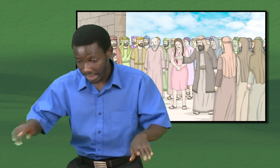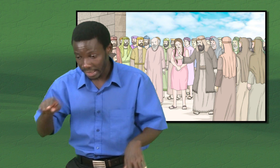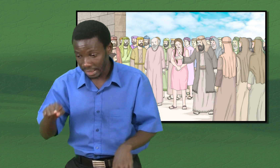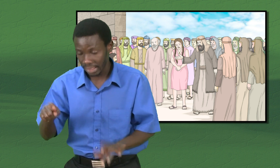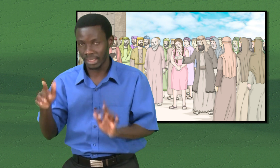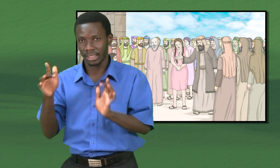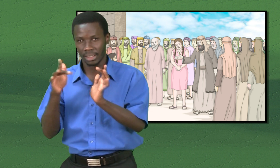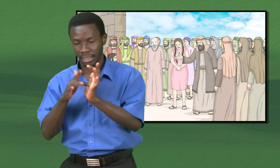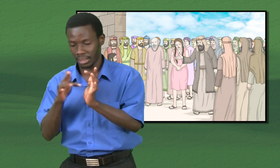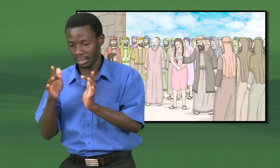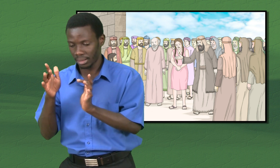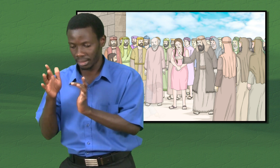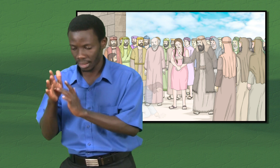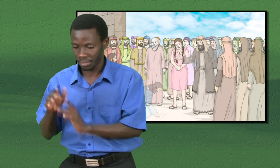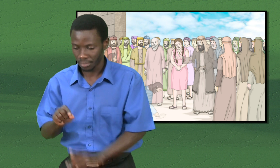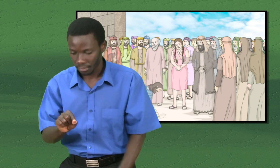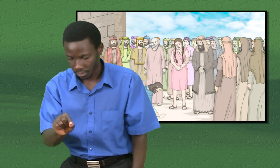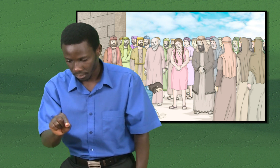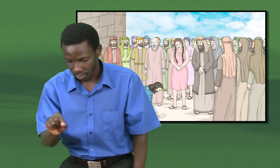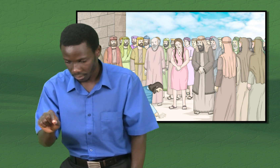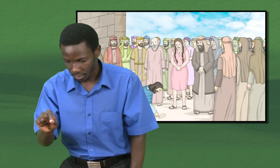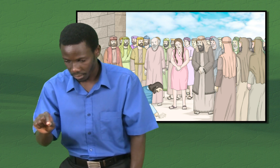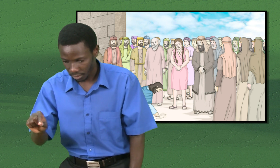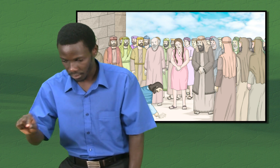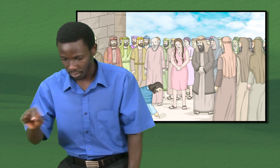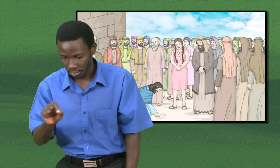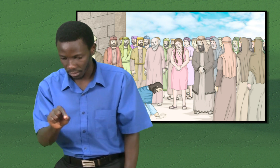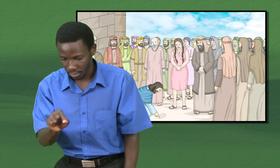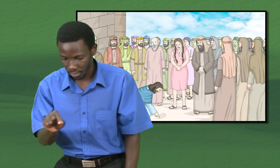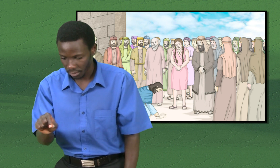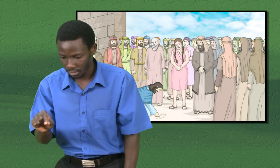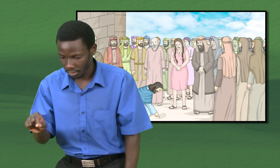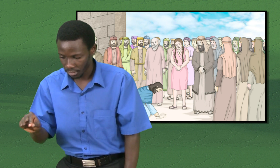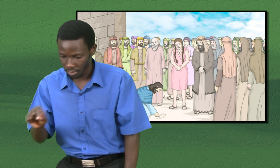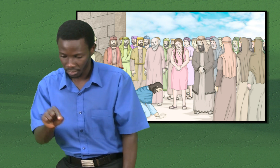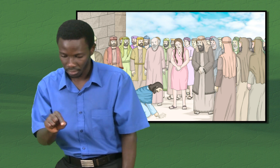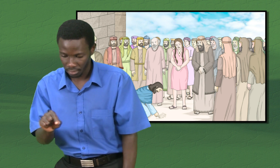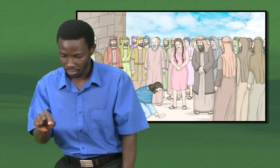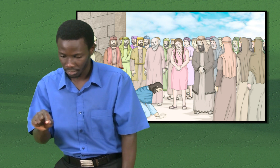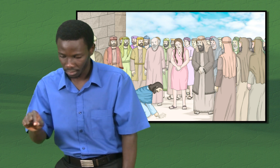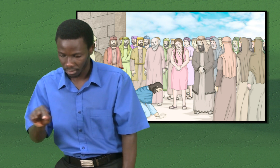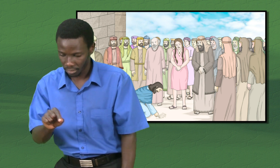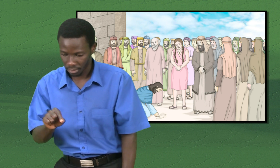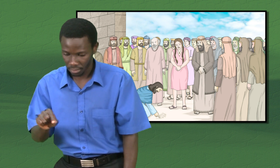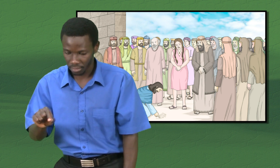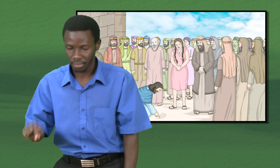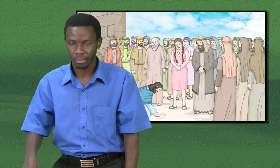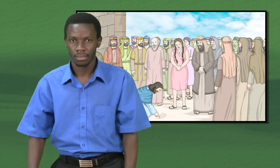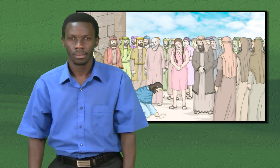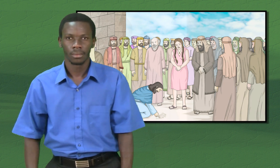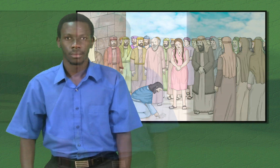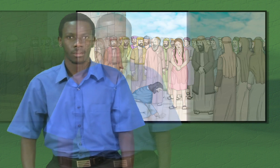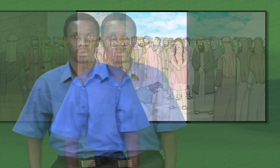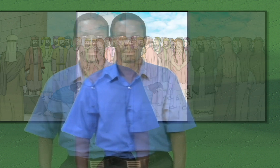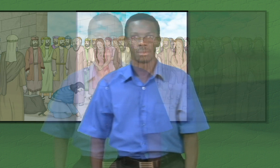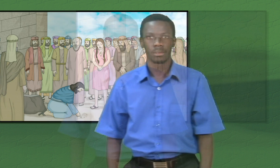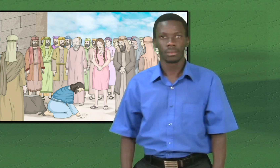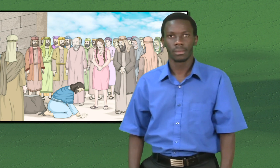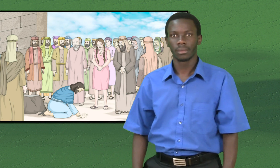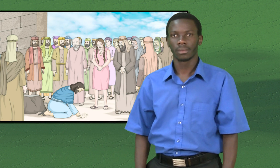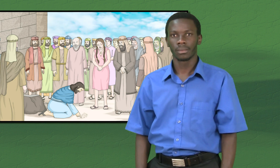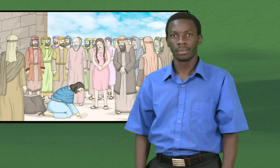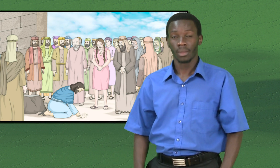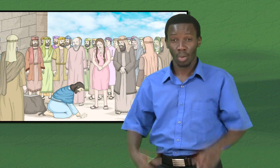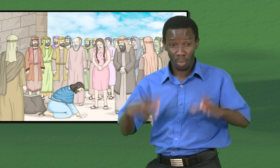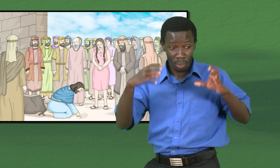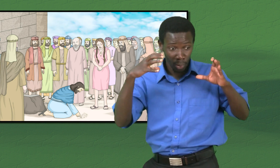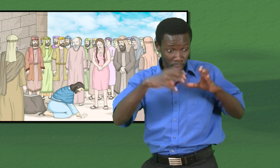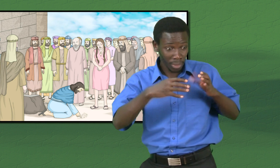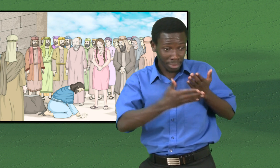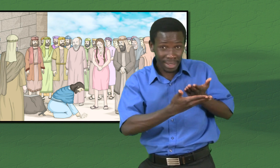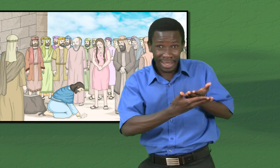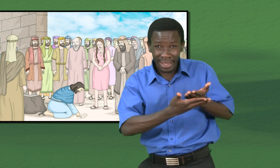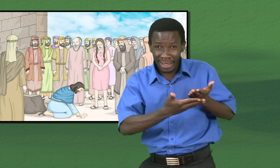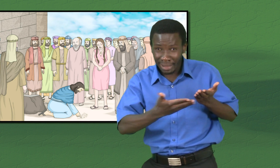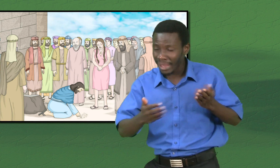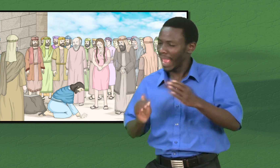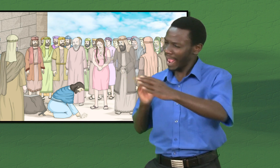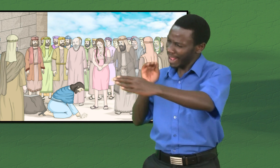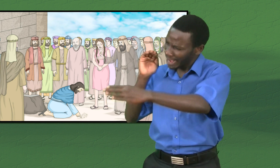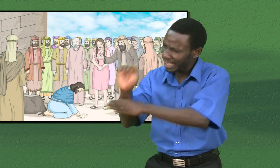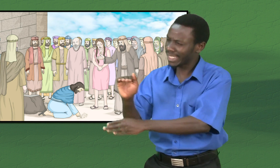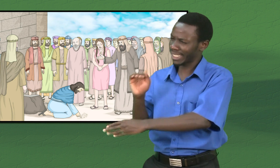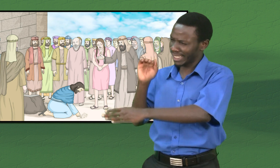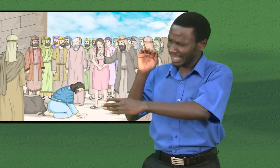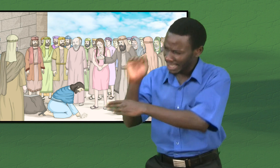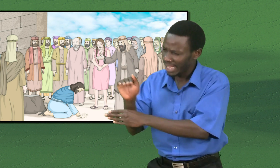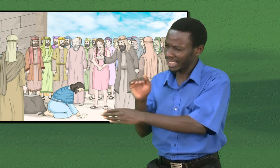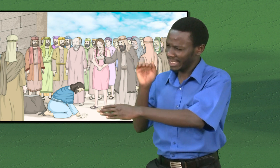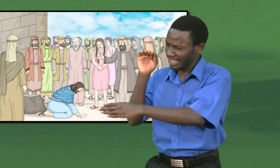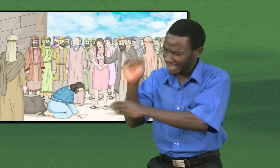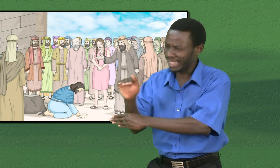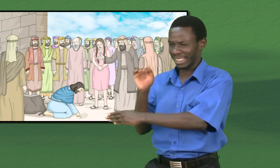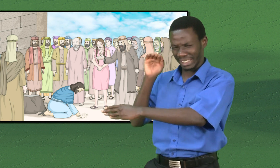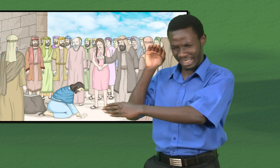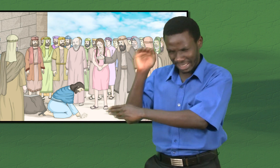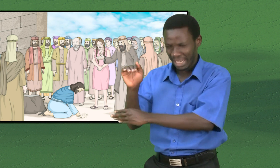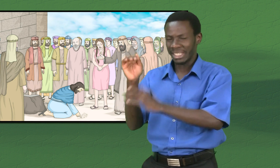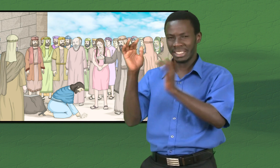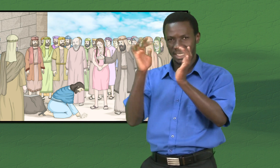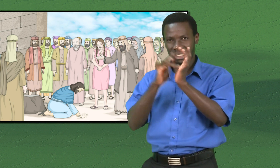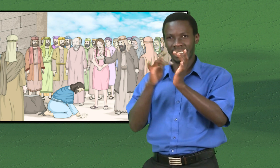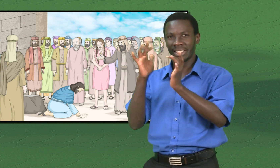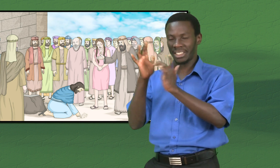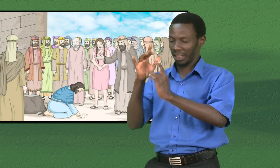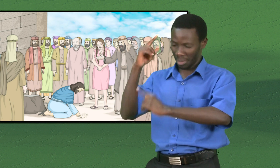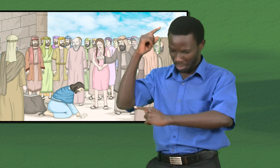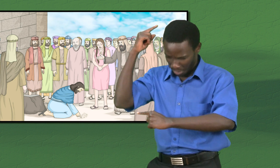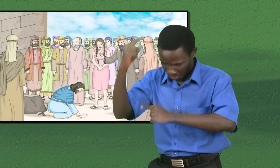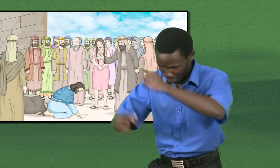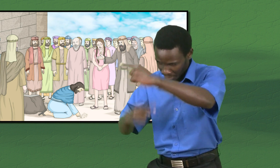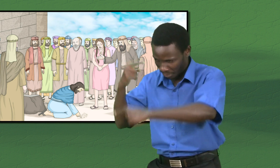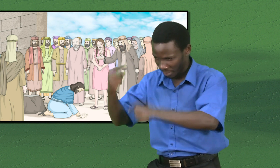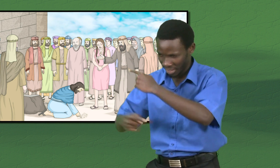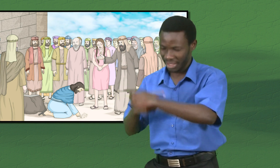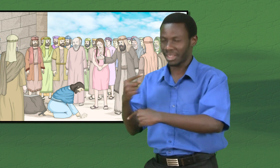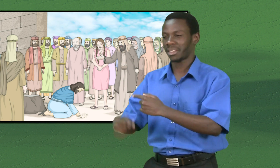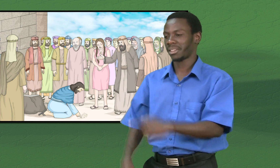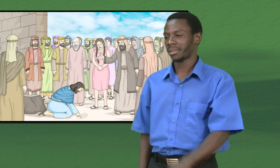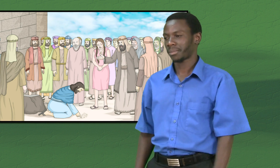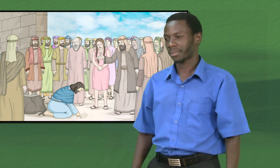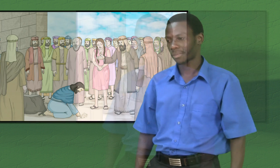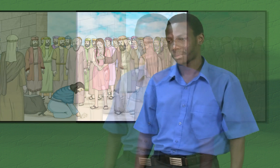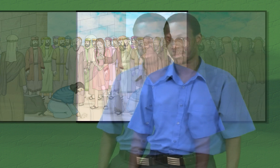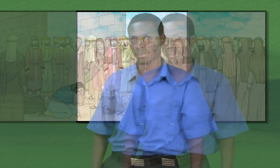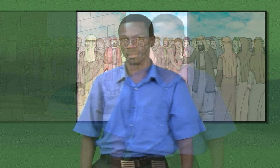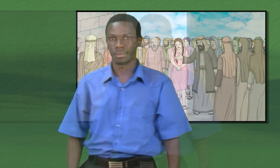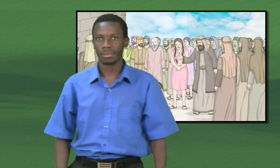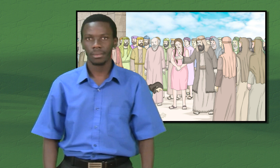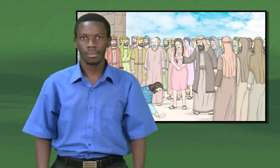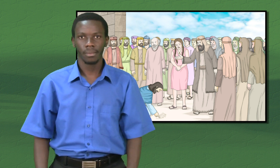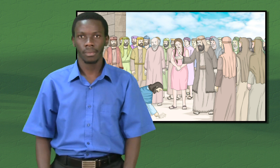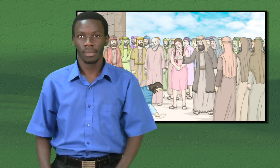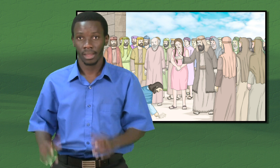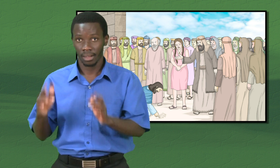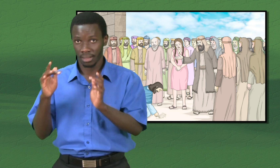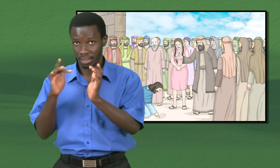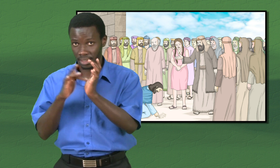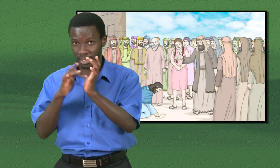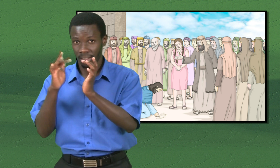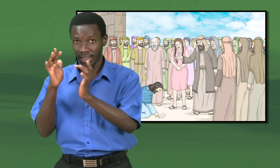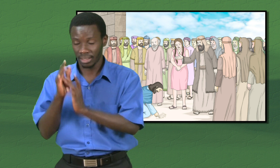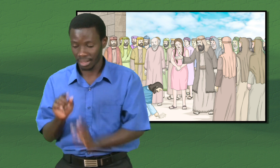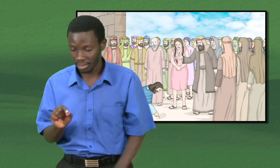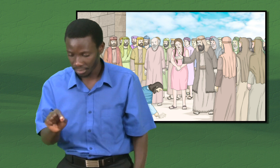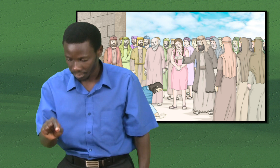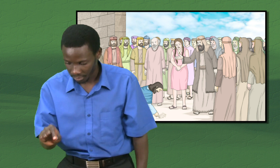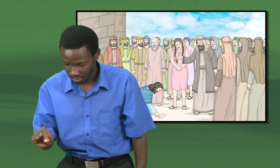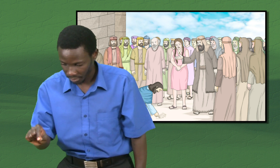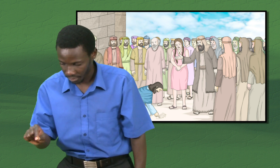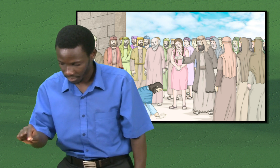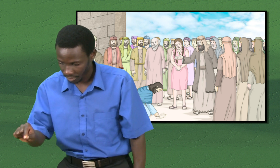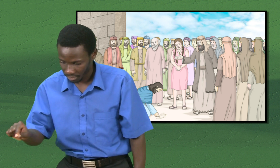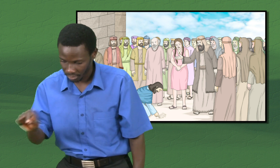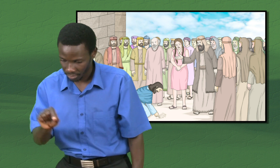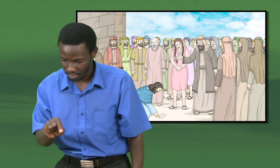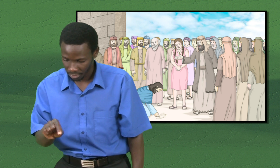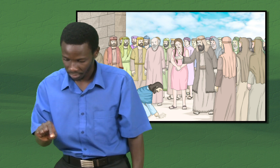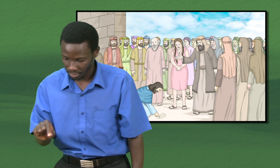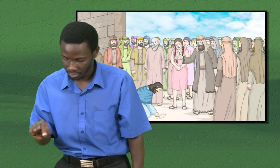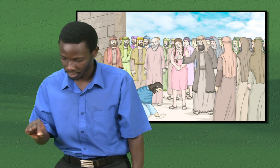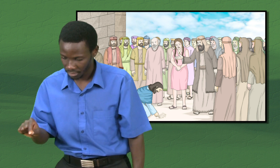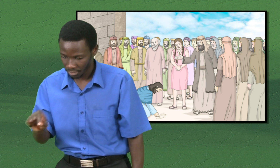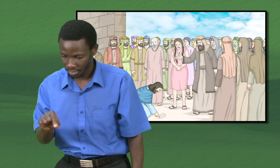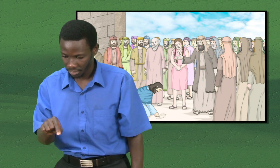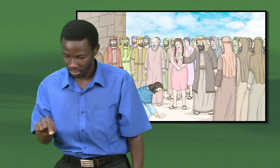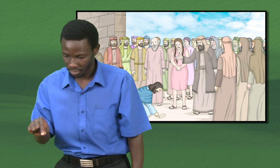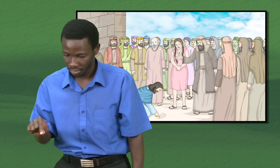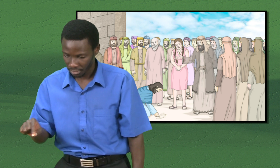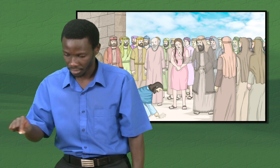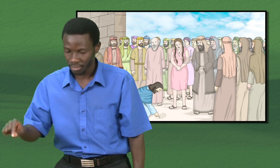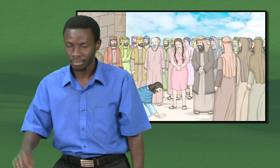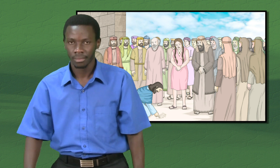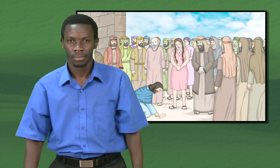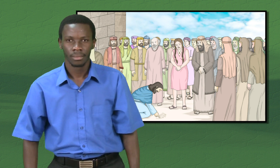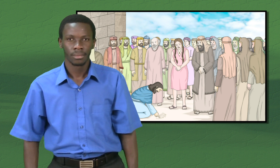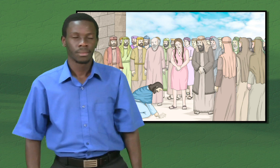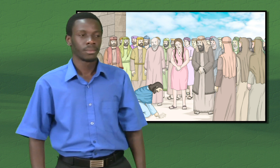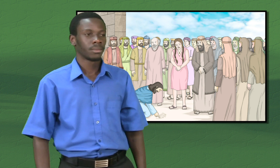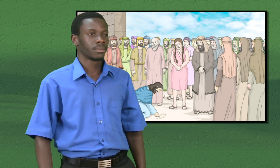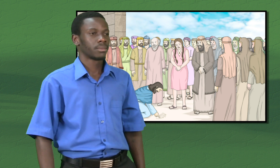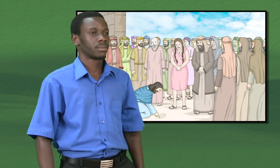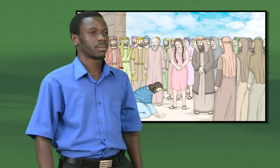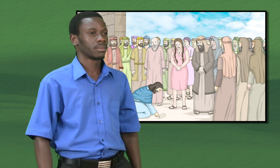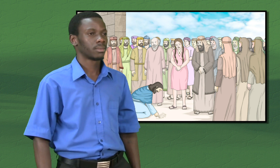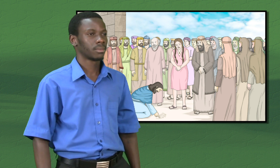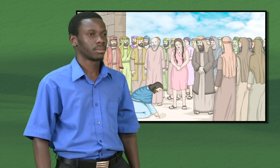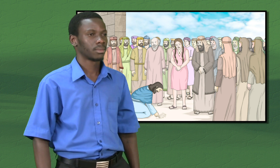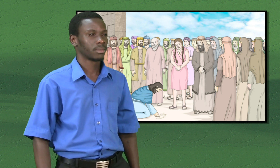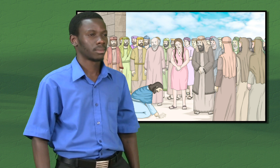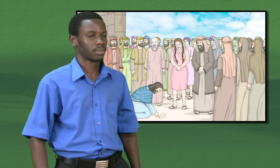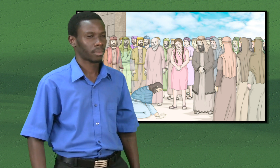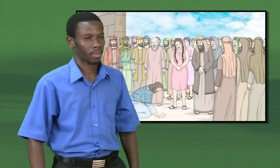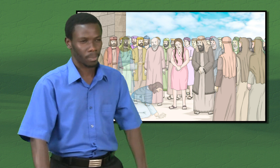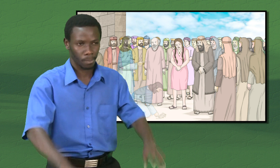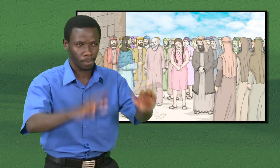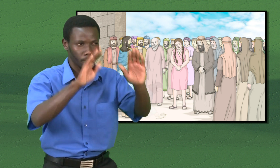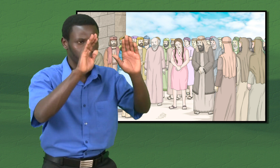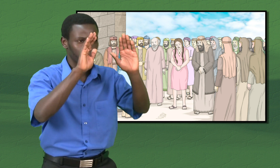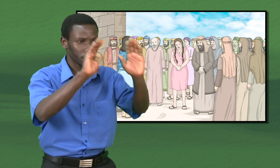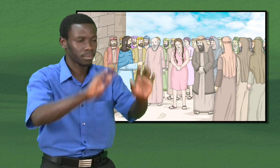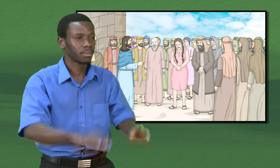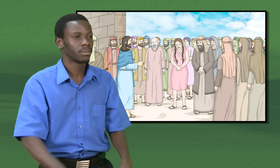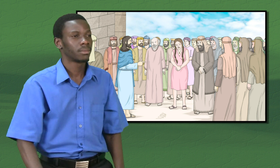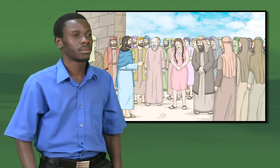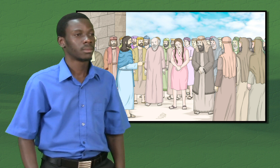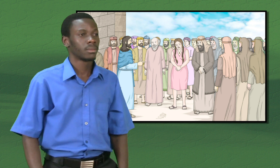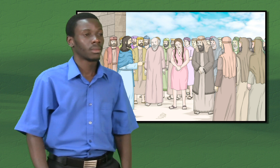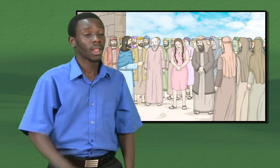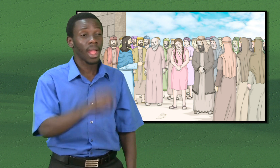But Jesus bent down and began to write on the ground with His finger.